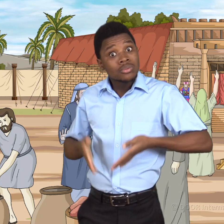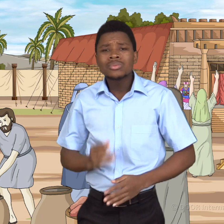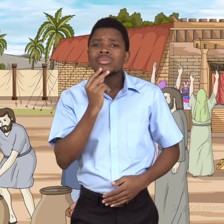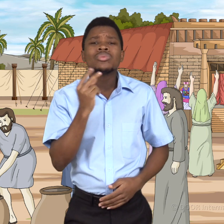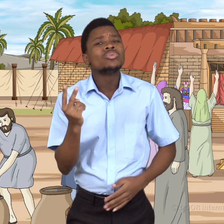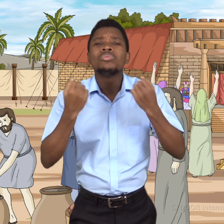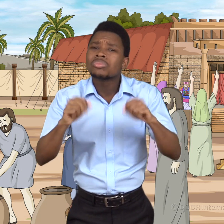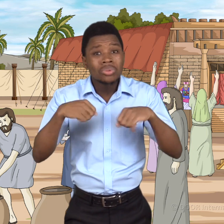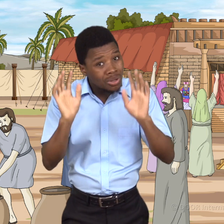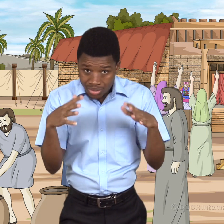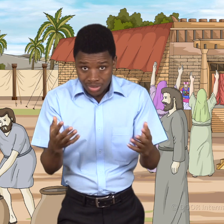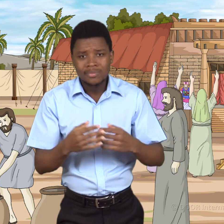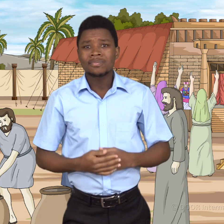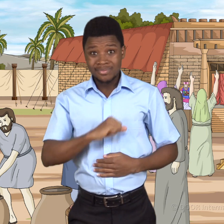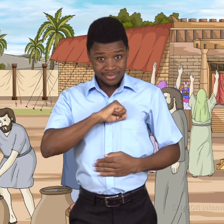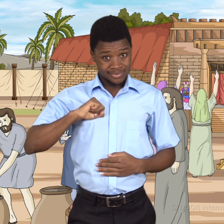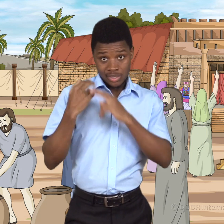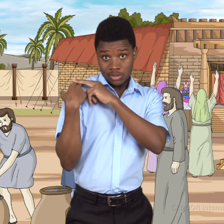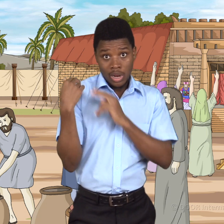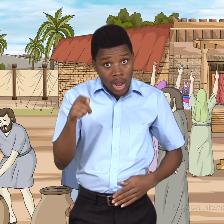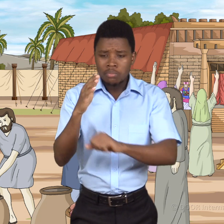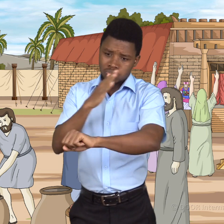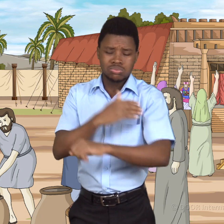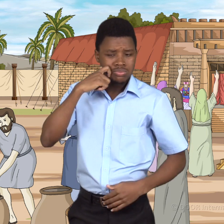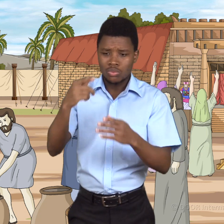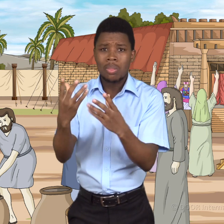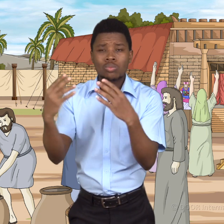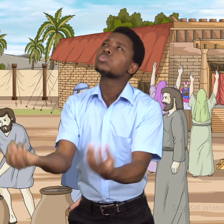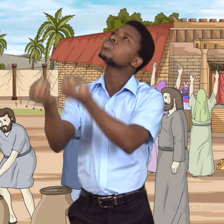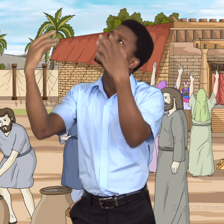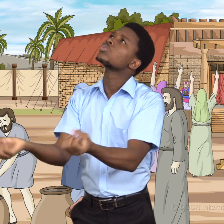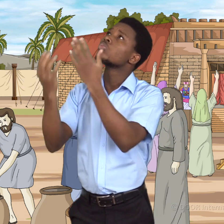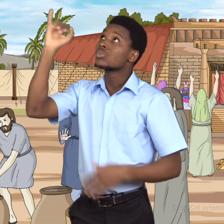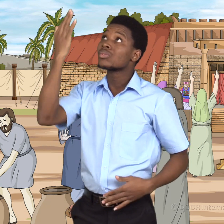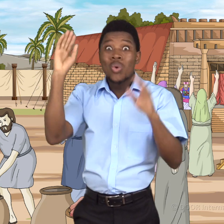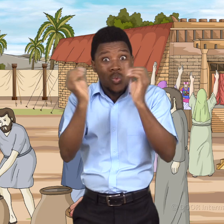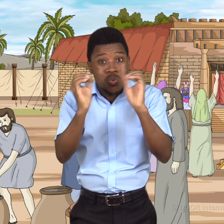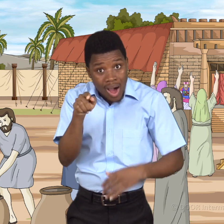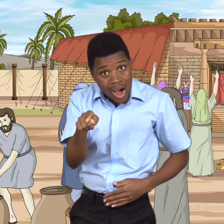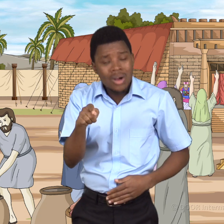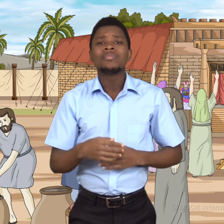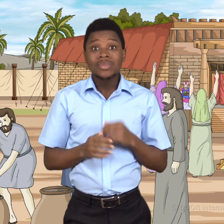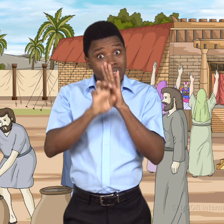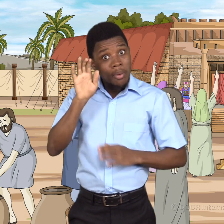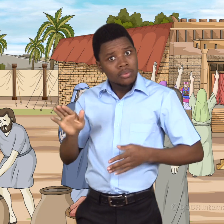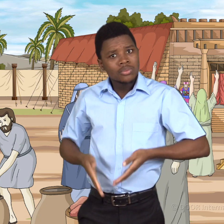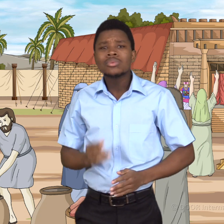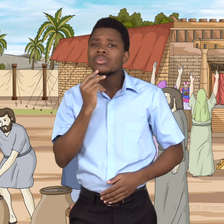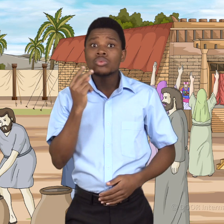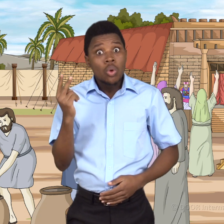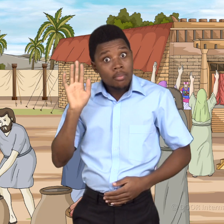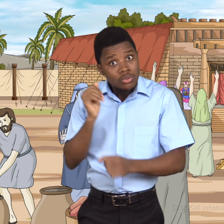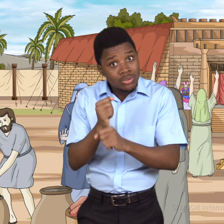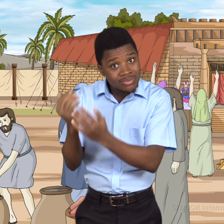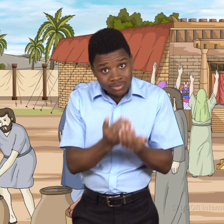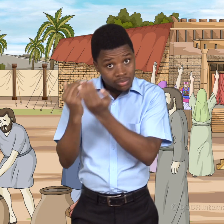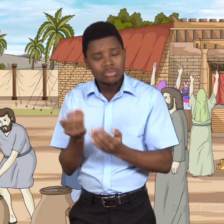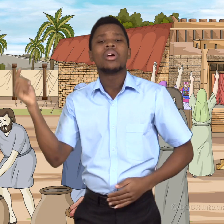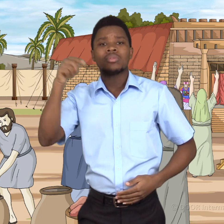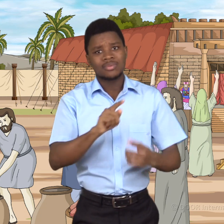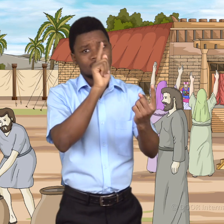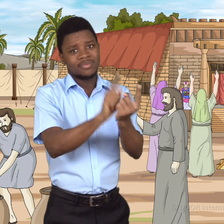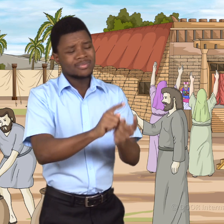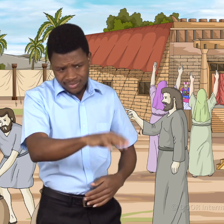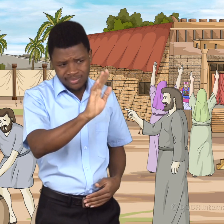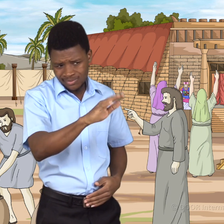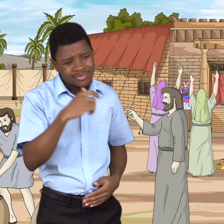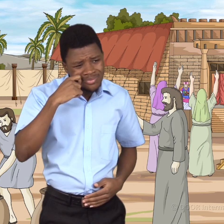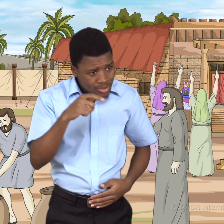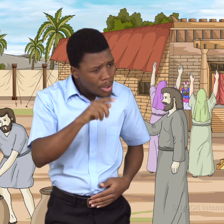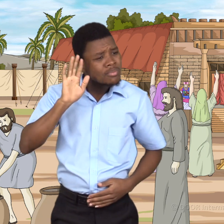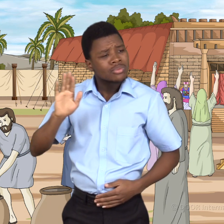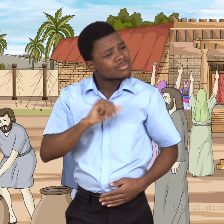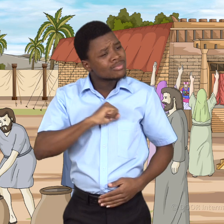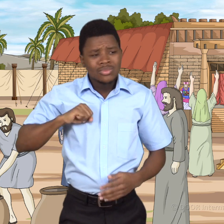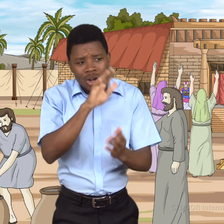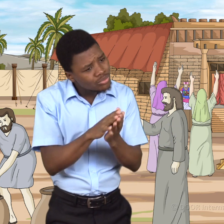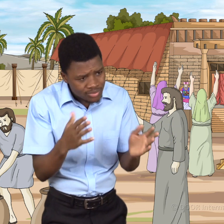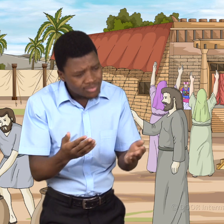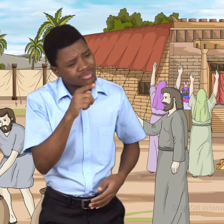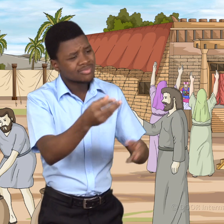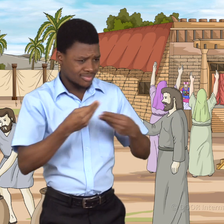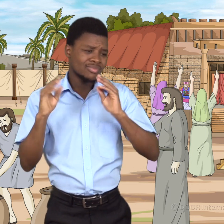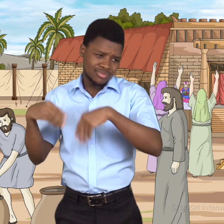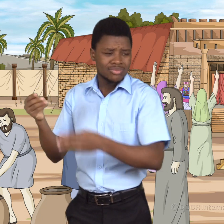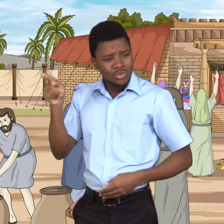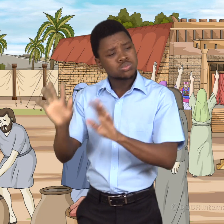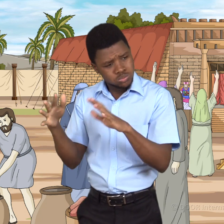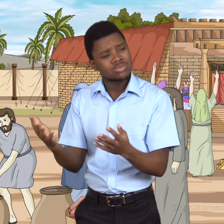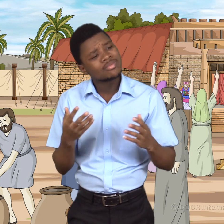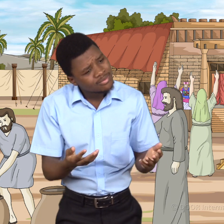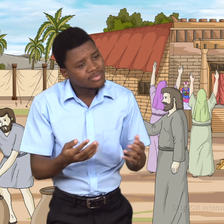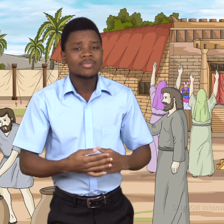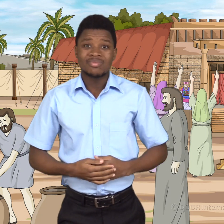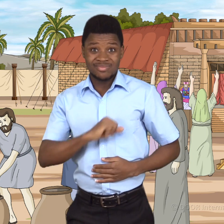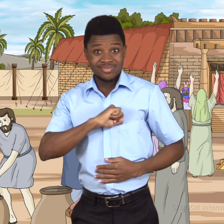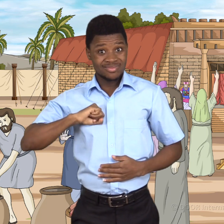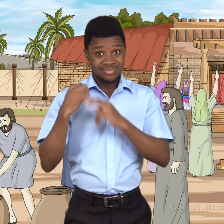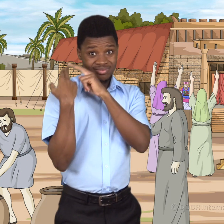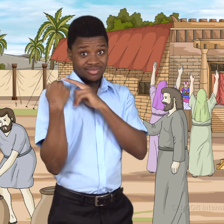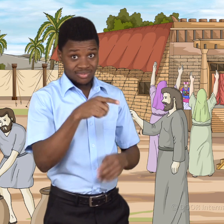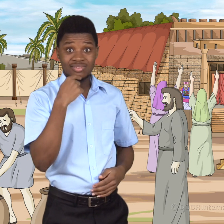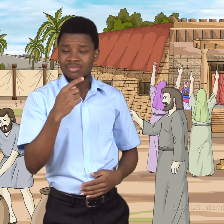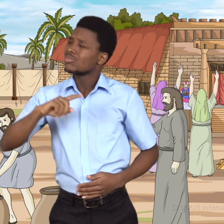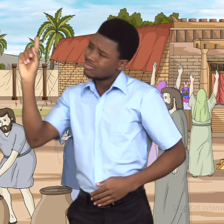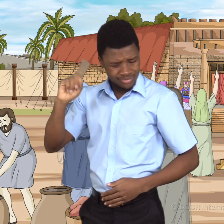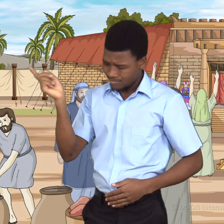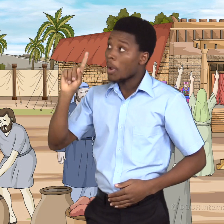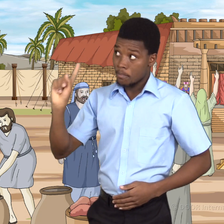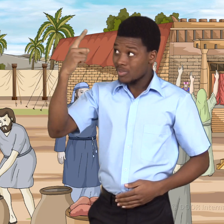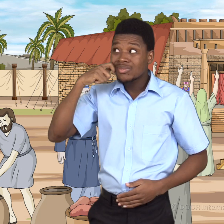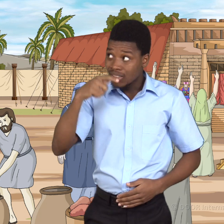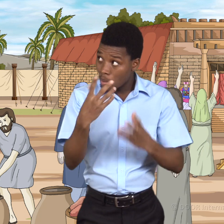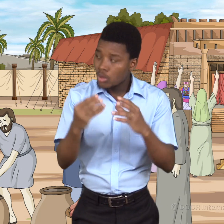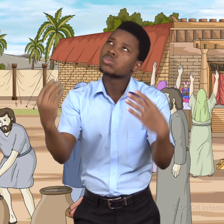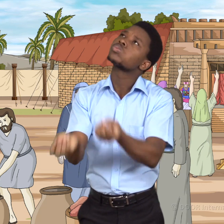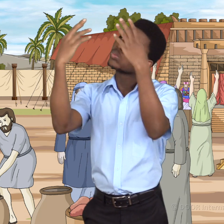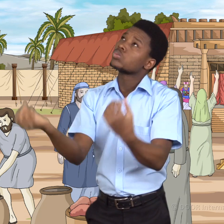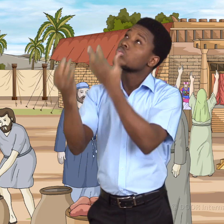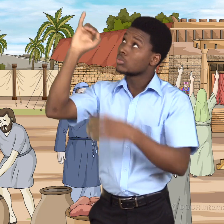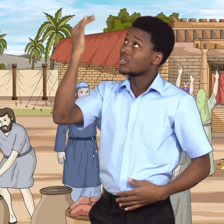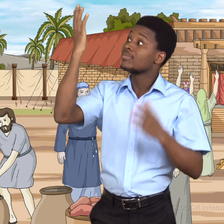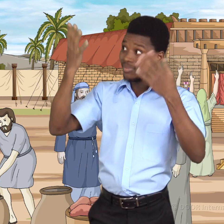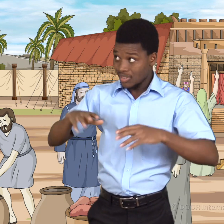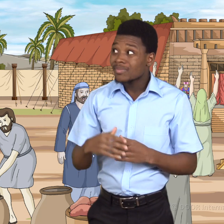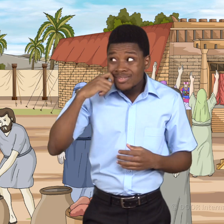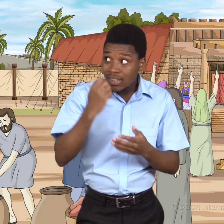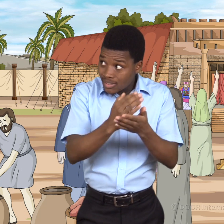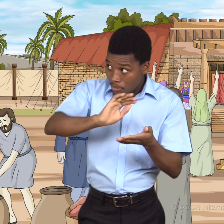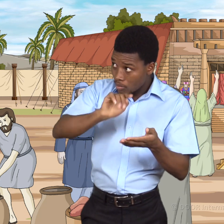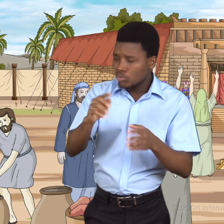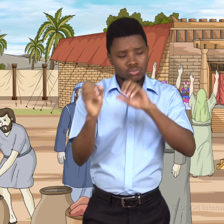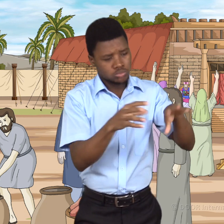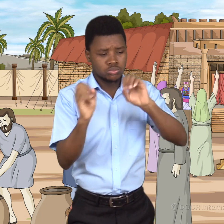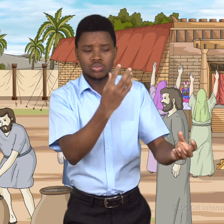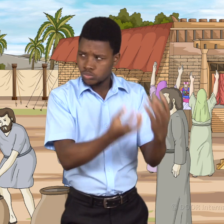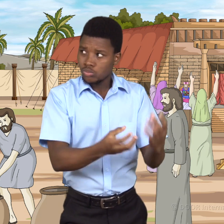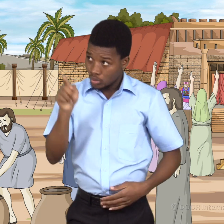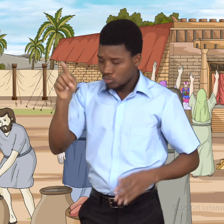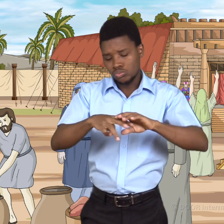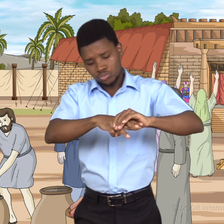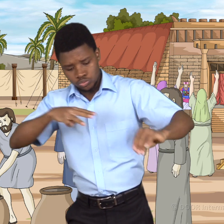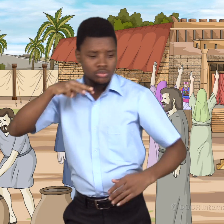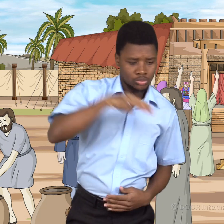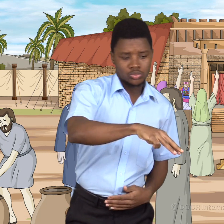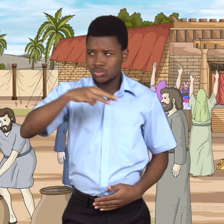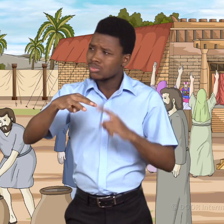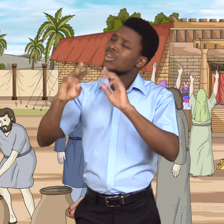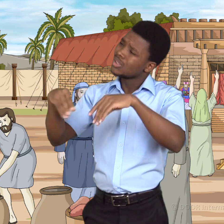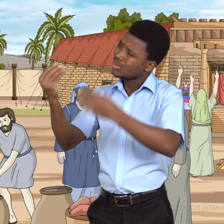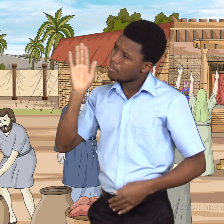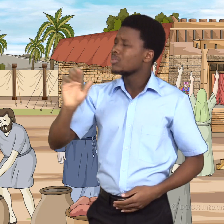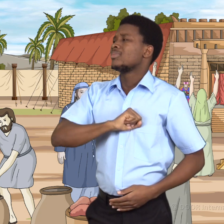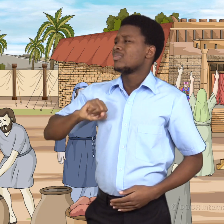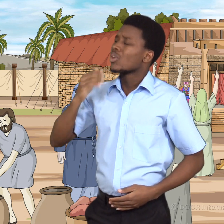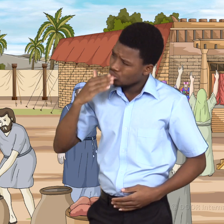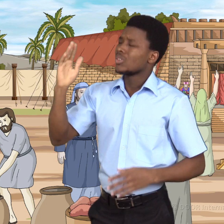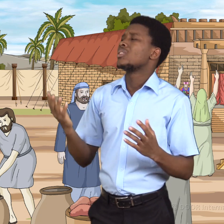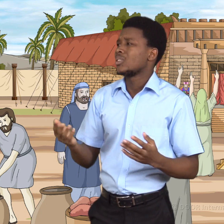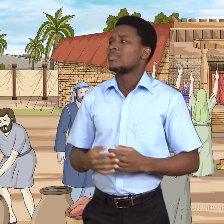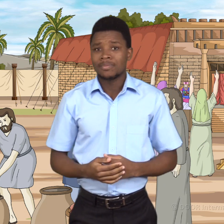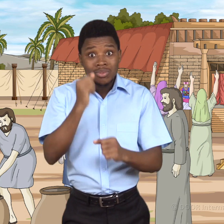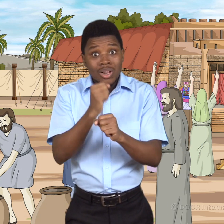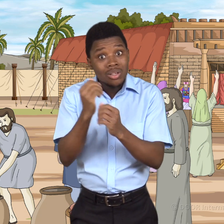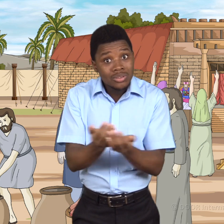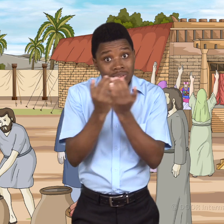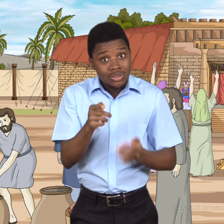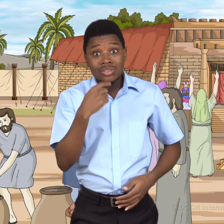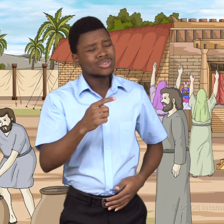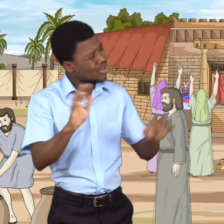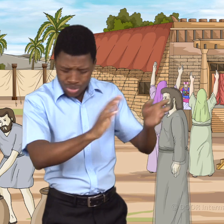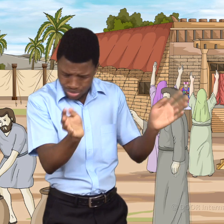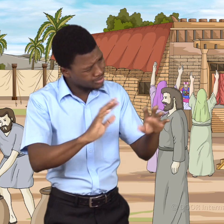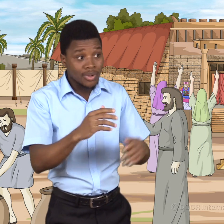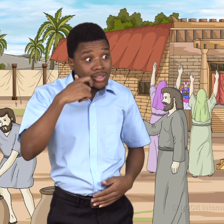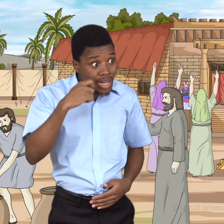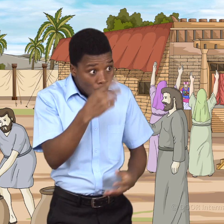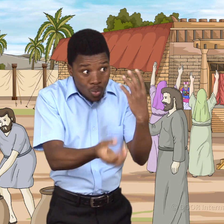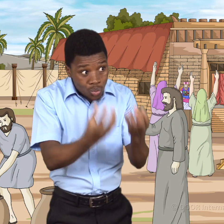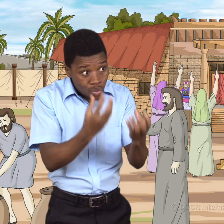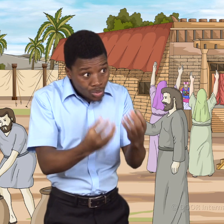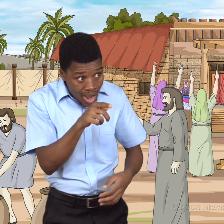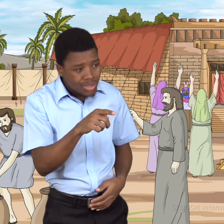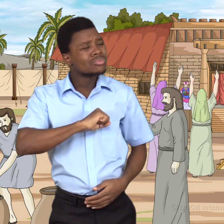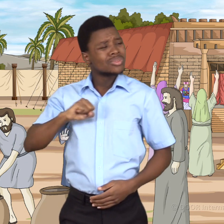Even before the fat was burned, the servant of the priest would come and say to the man who was sacrificing, “Give the priest some meat to roast, because he will not accept boiled meat from you, but only raw.” And if any man said to him, “The fat must be burned first;